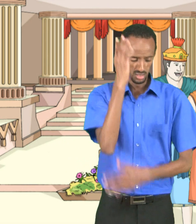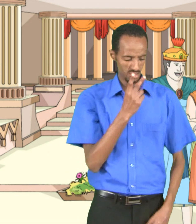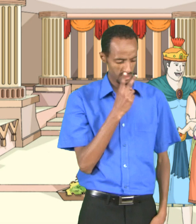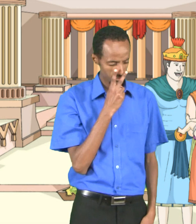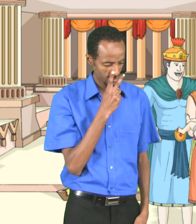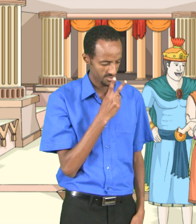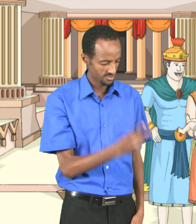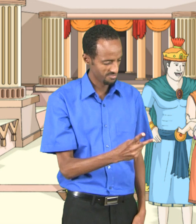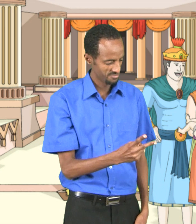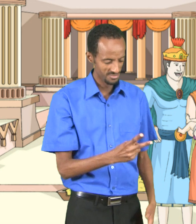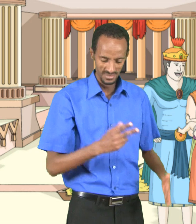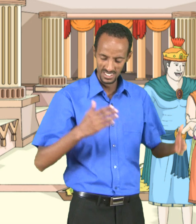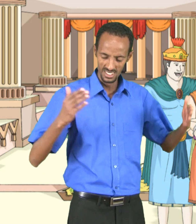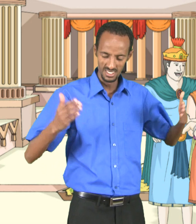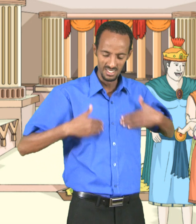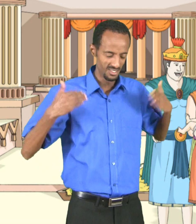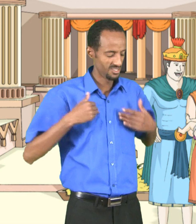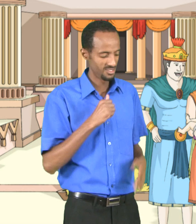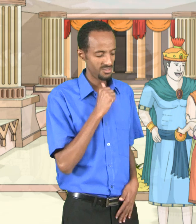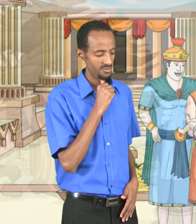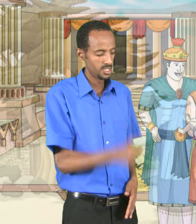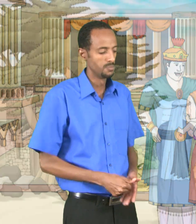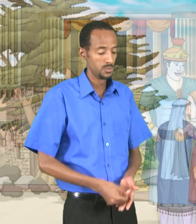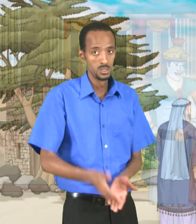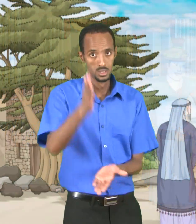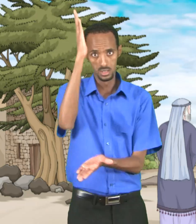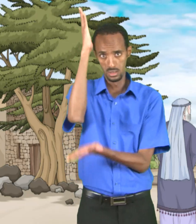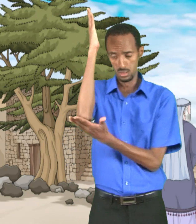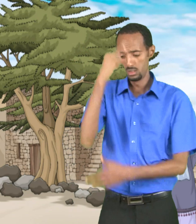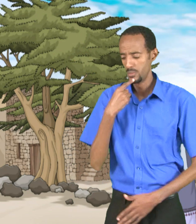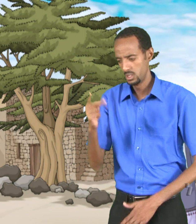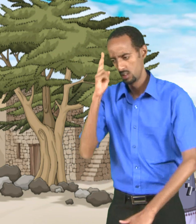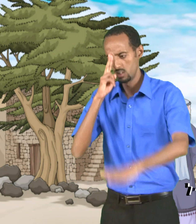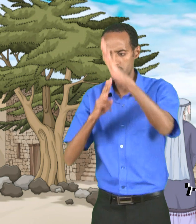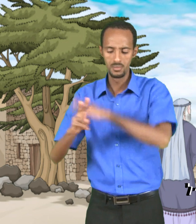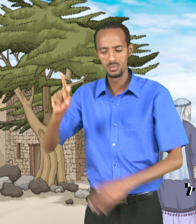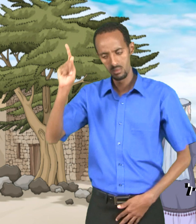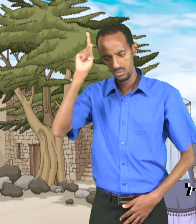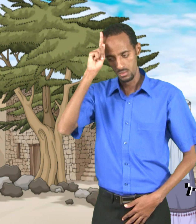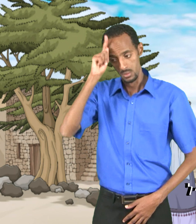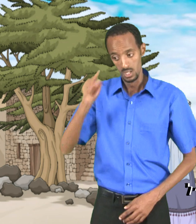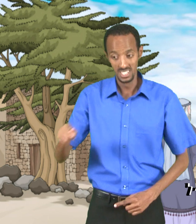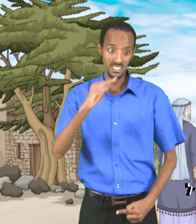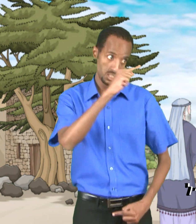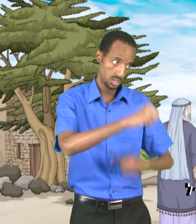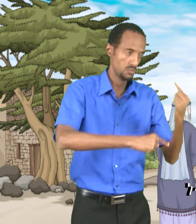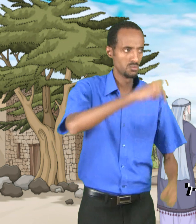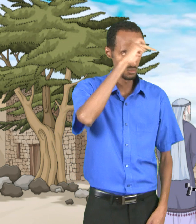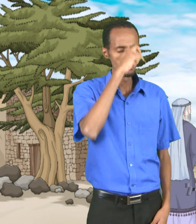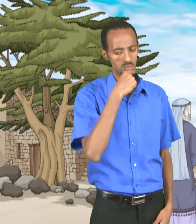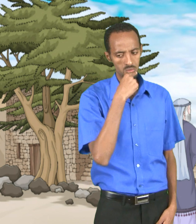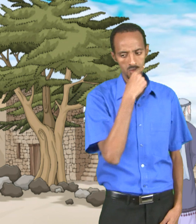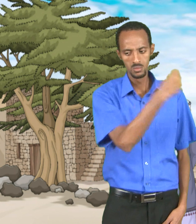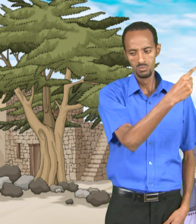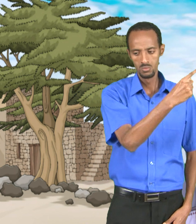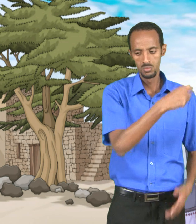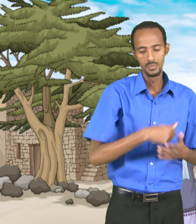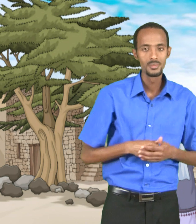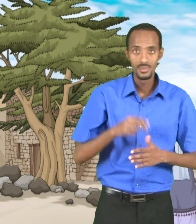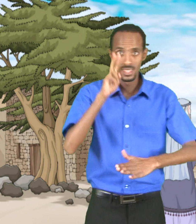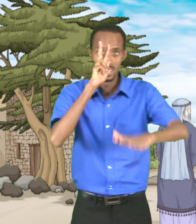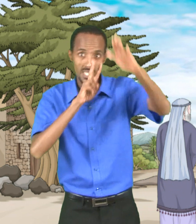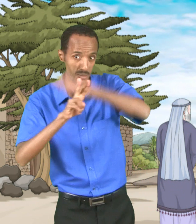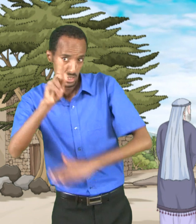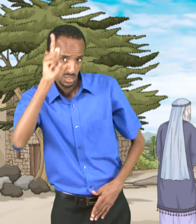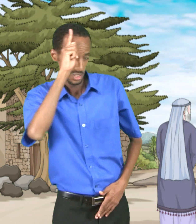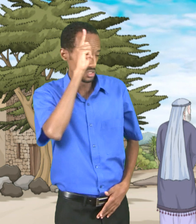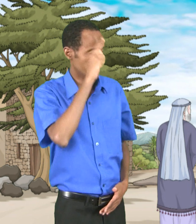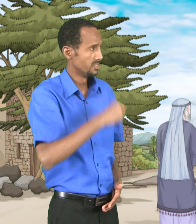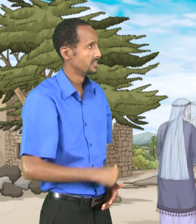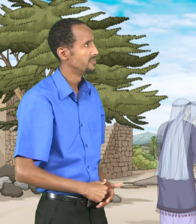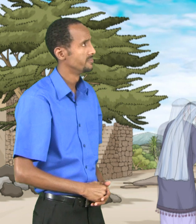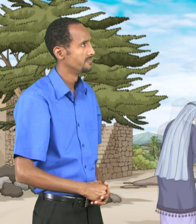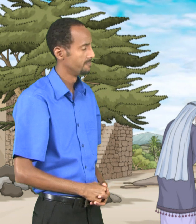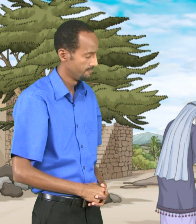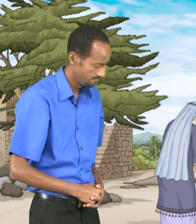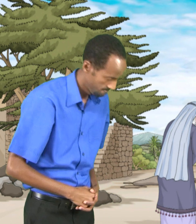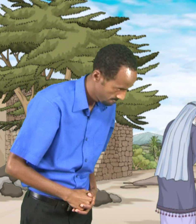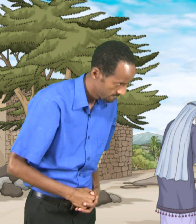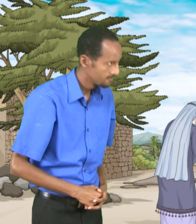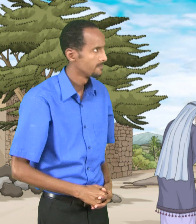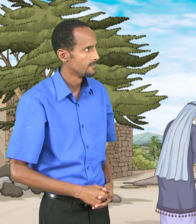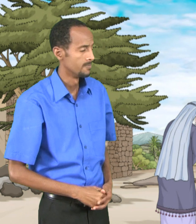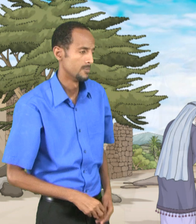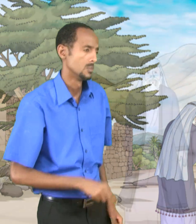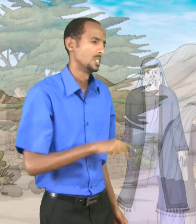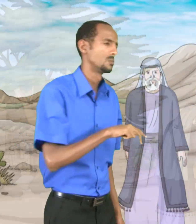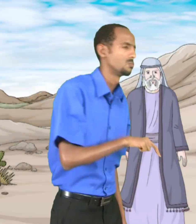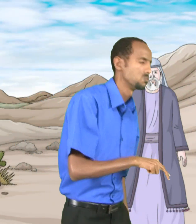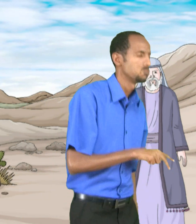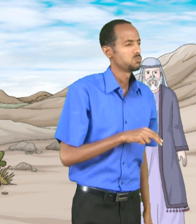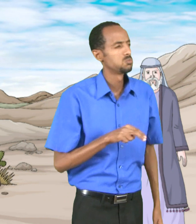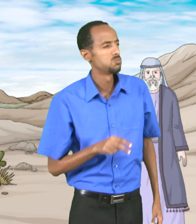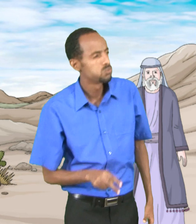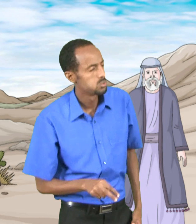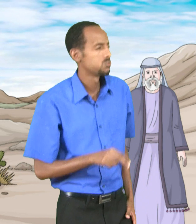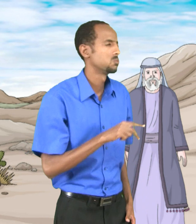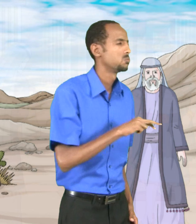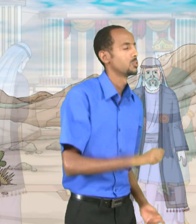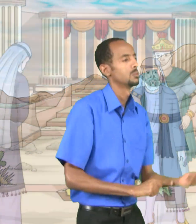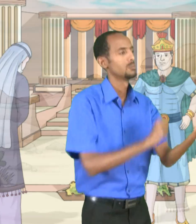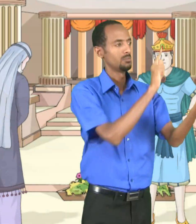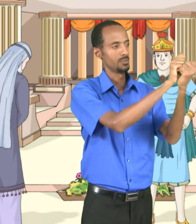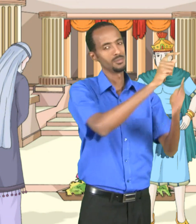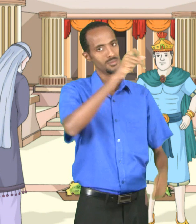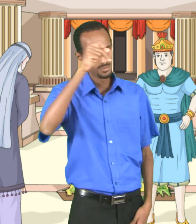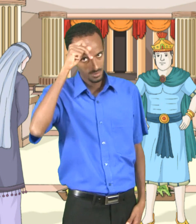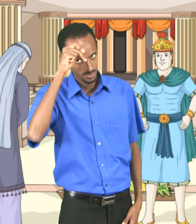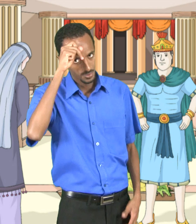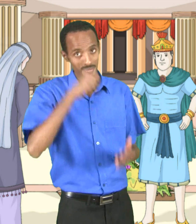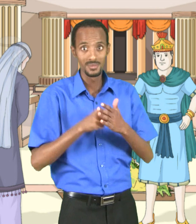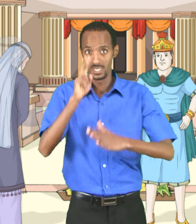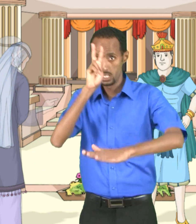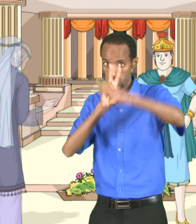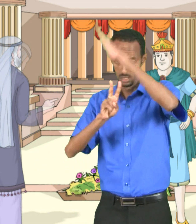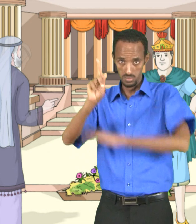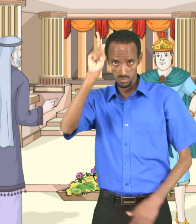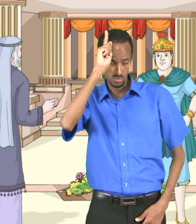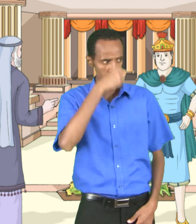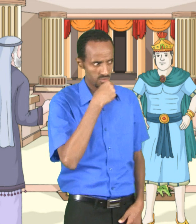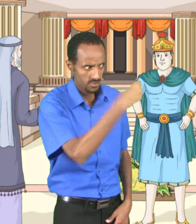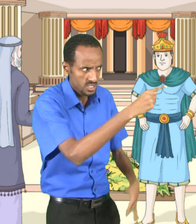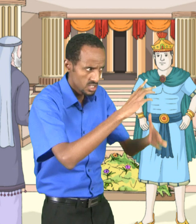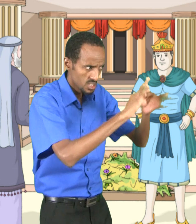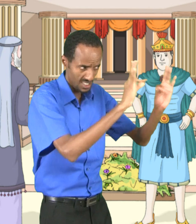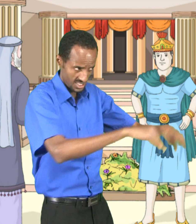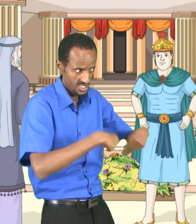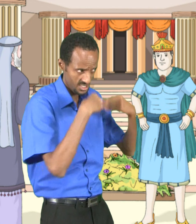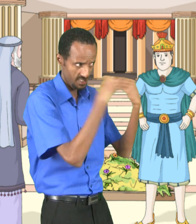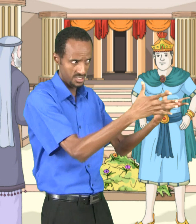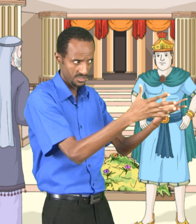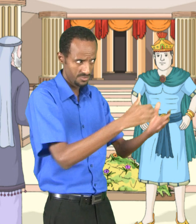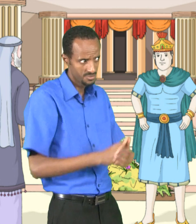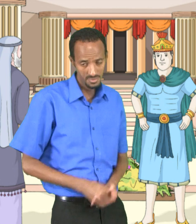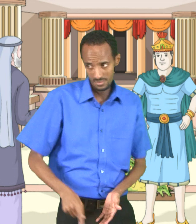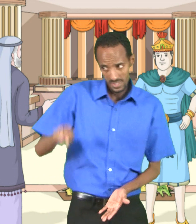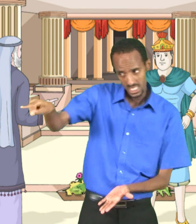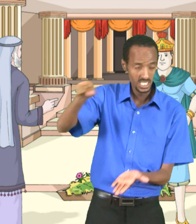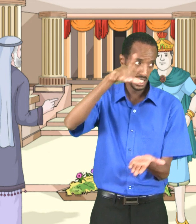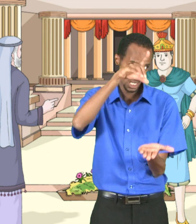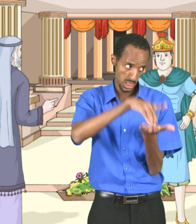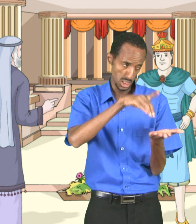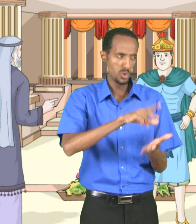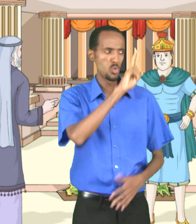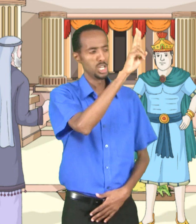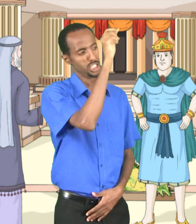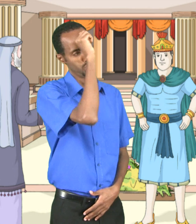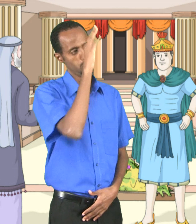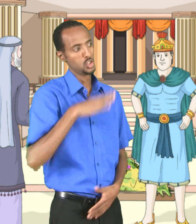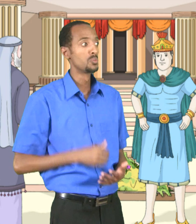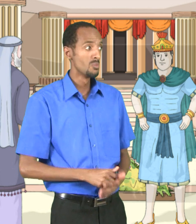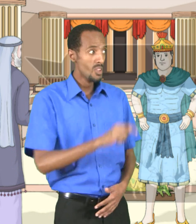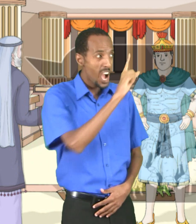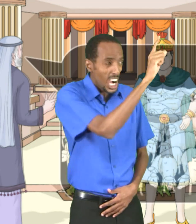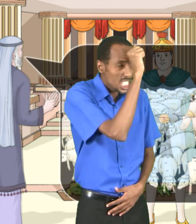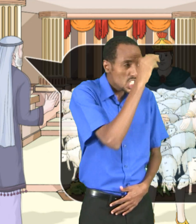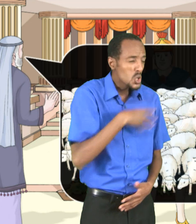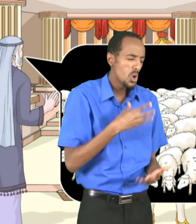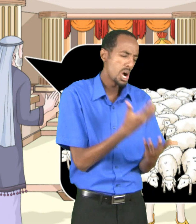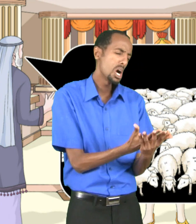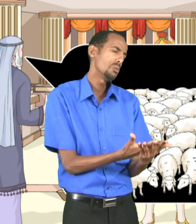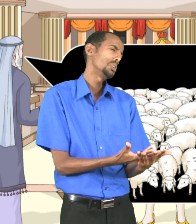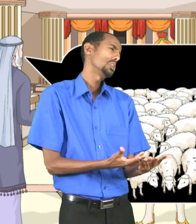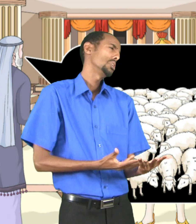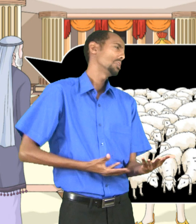Then the LORD sent Nathan to David, and when he arrived, he said, “There were two men in a certain city, one rich and the other poor.